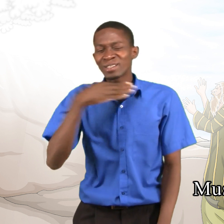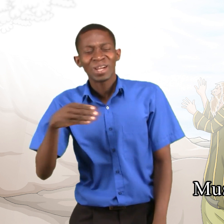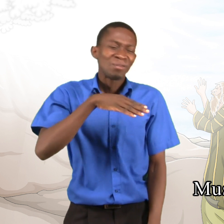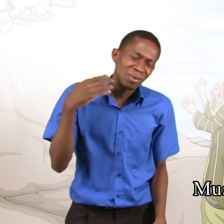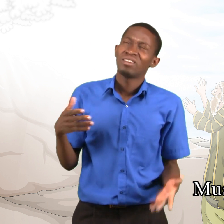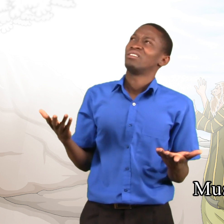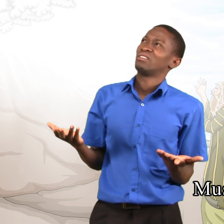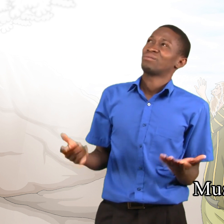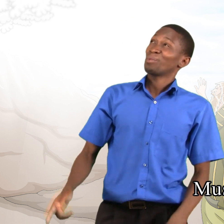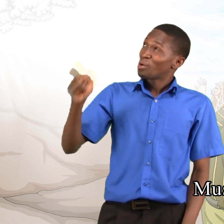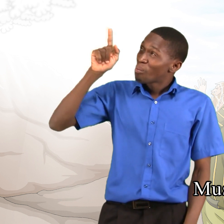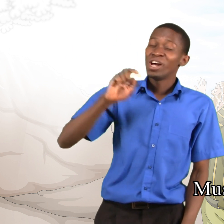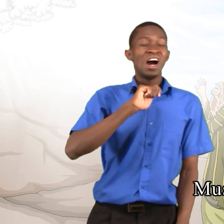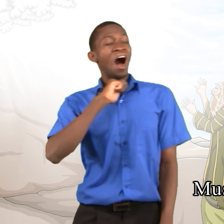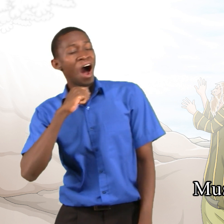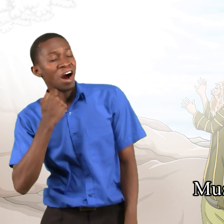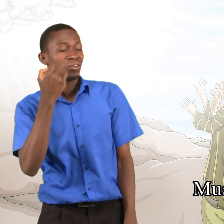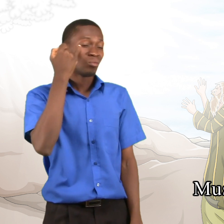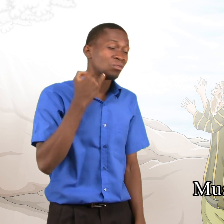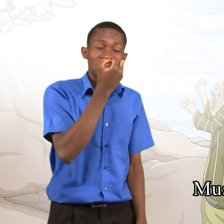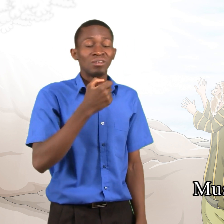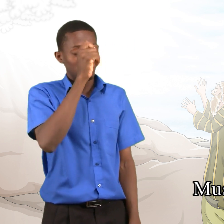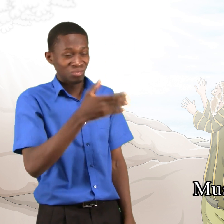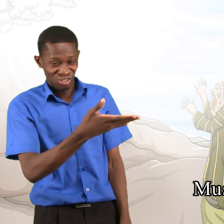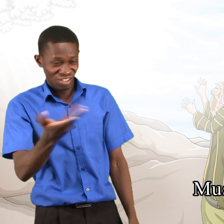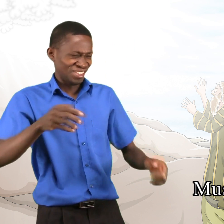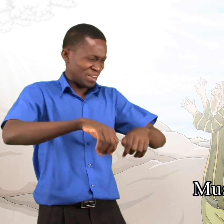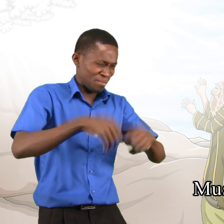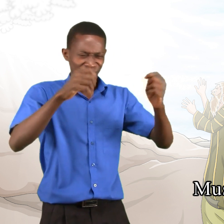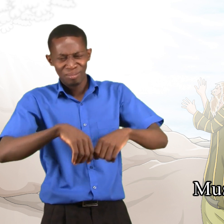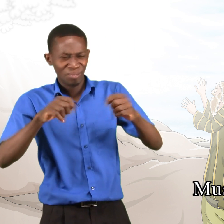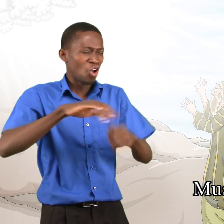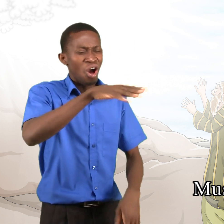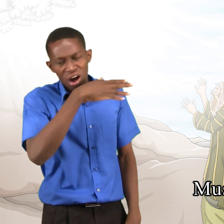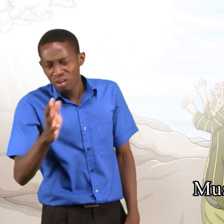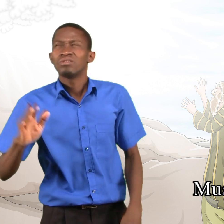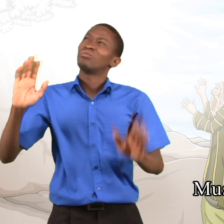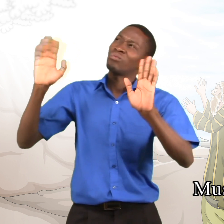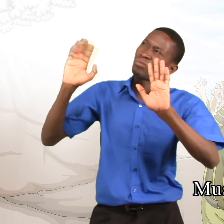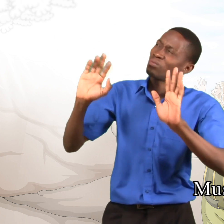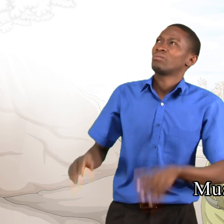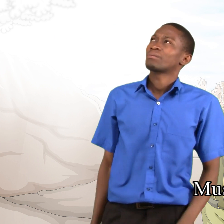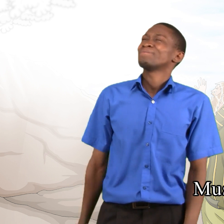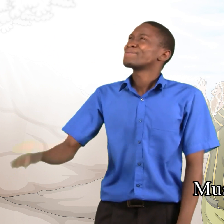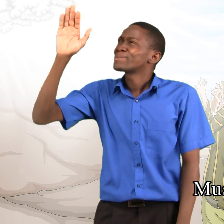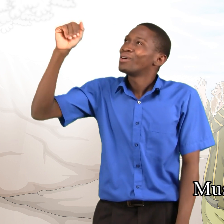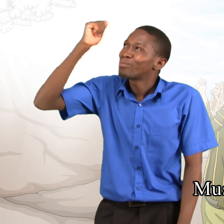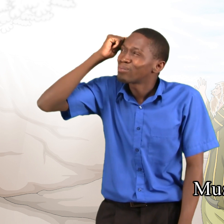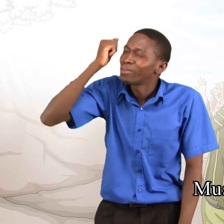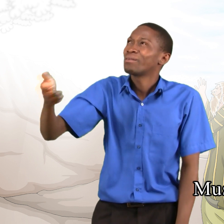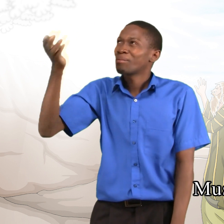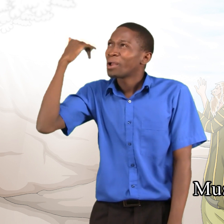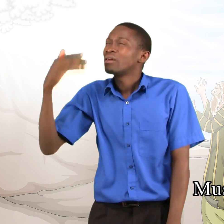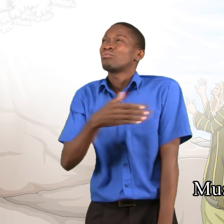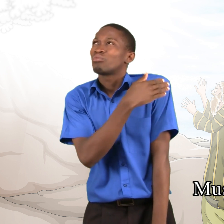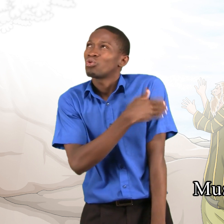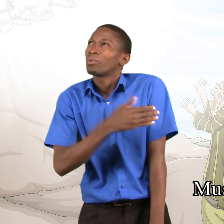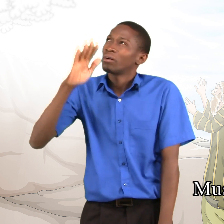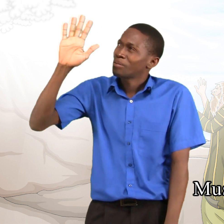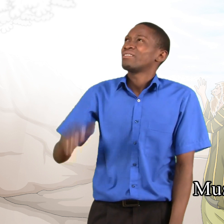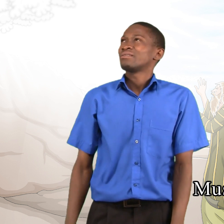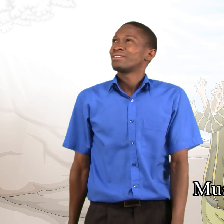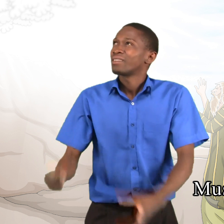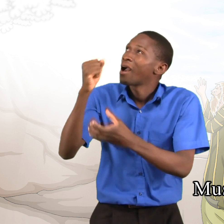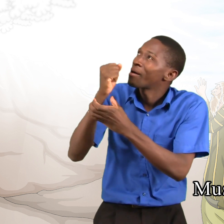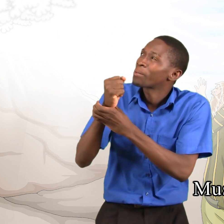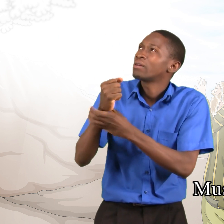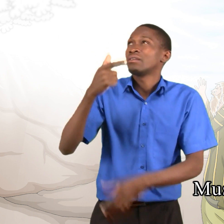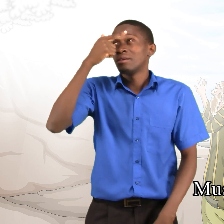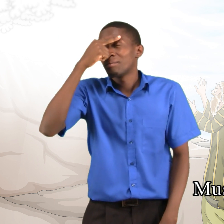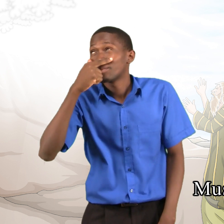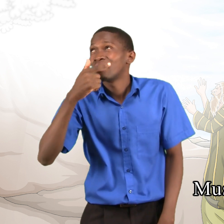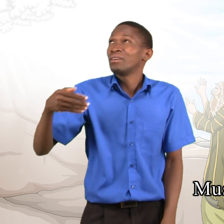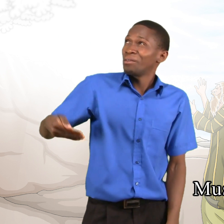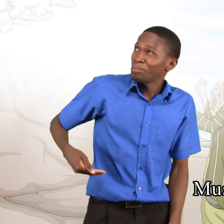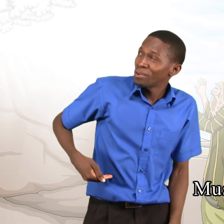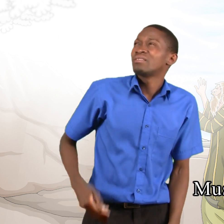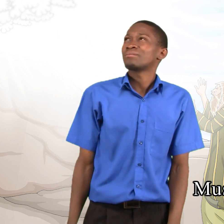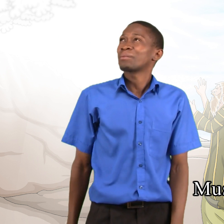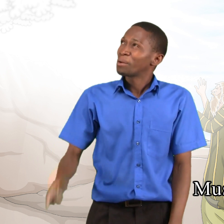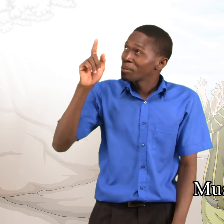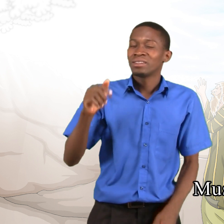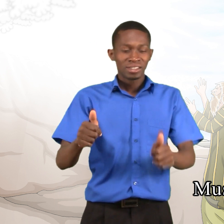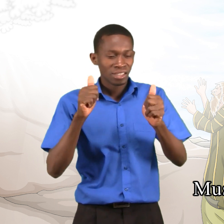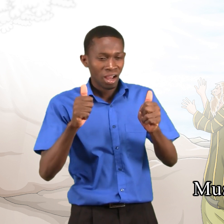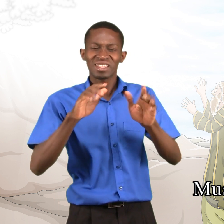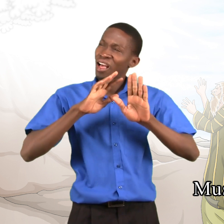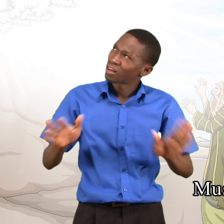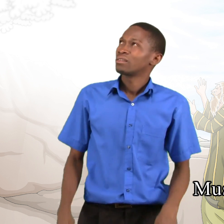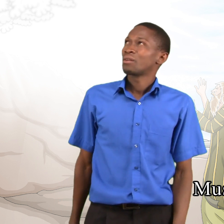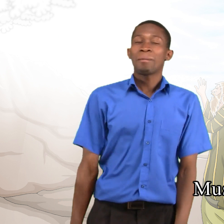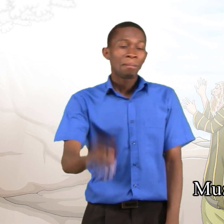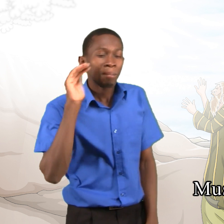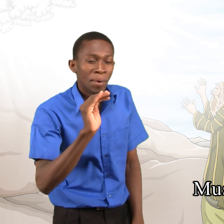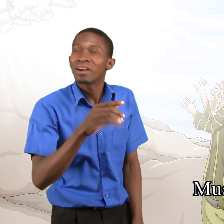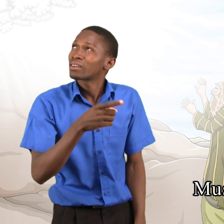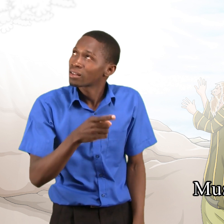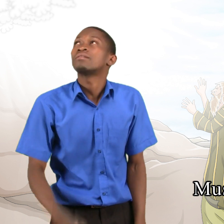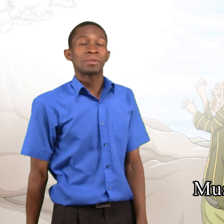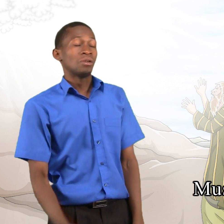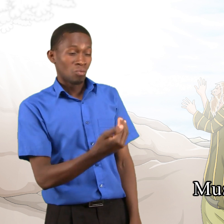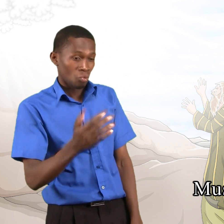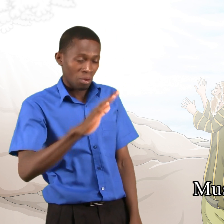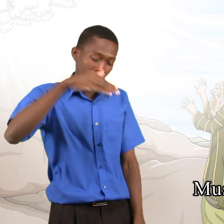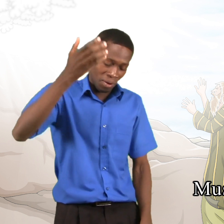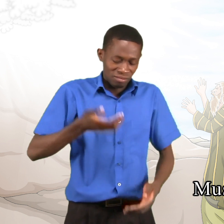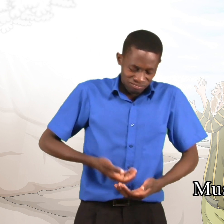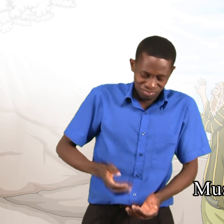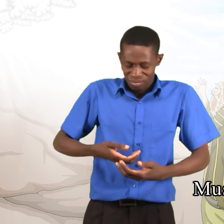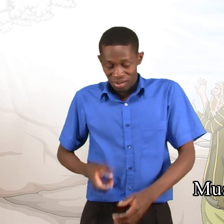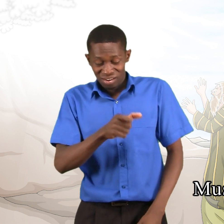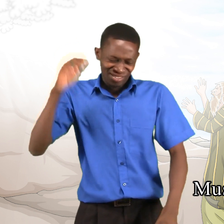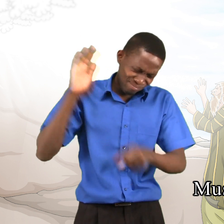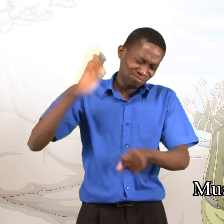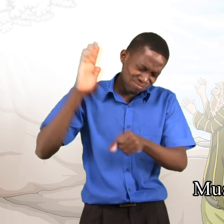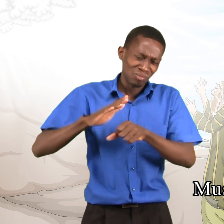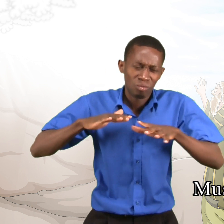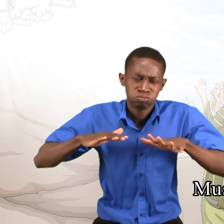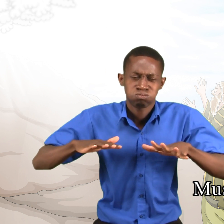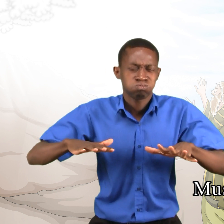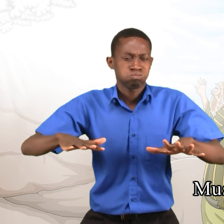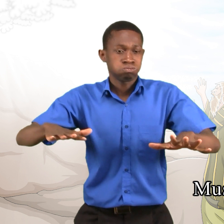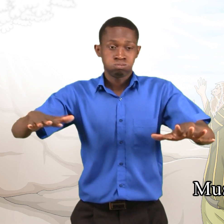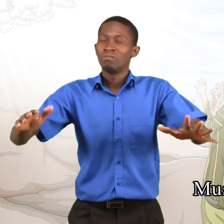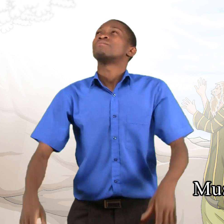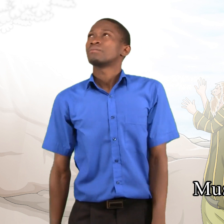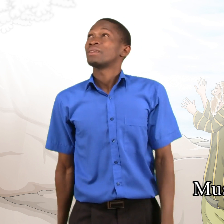Turn from Your fierce anger and relent from doing harm to Your people.